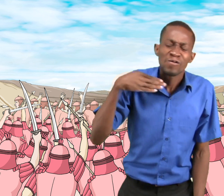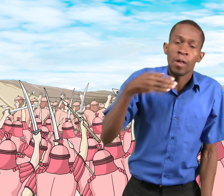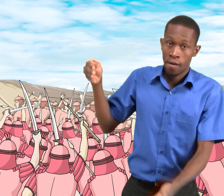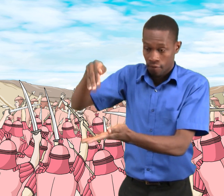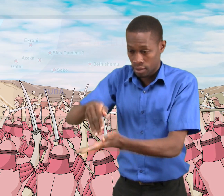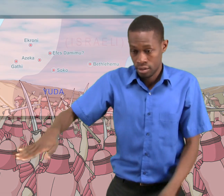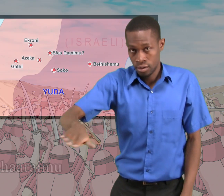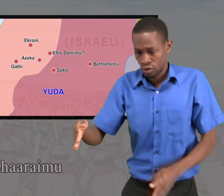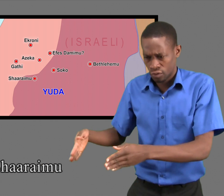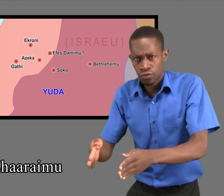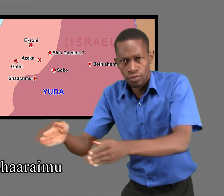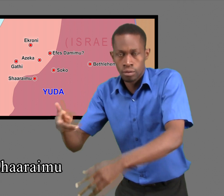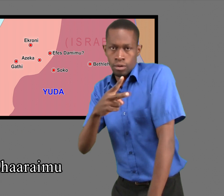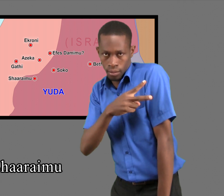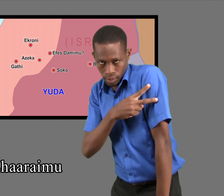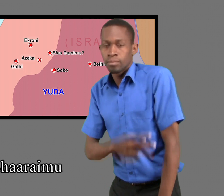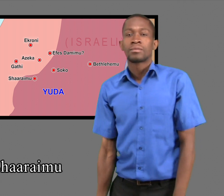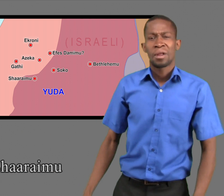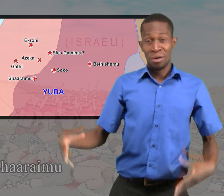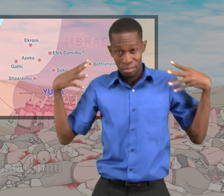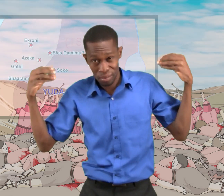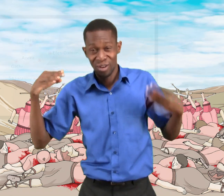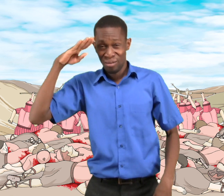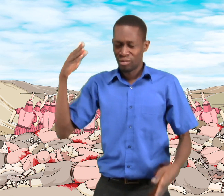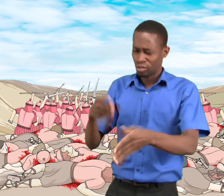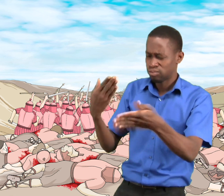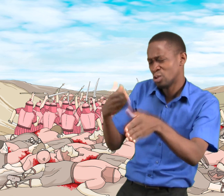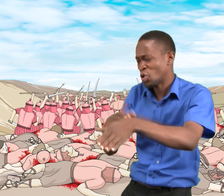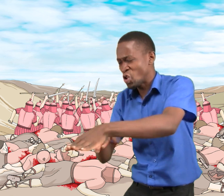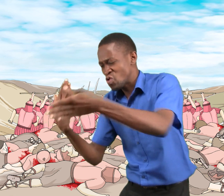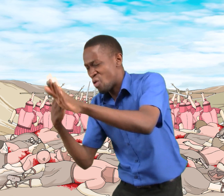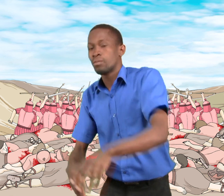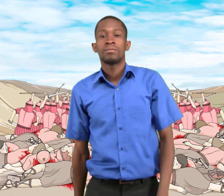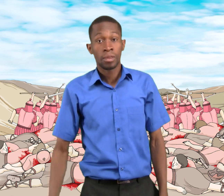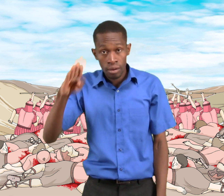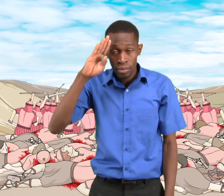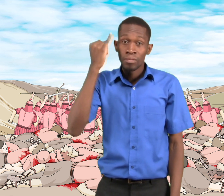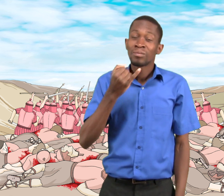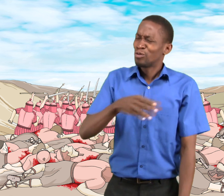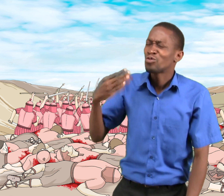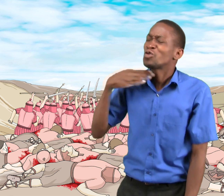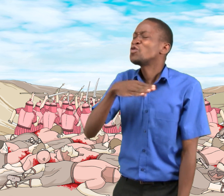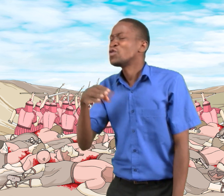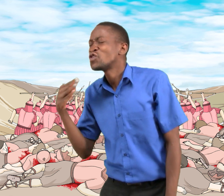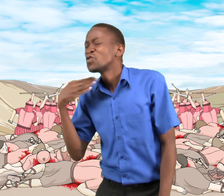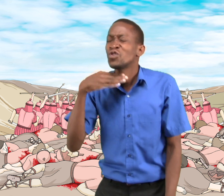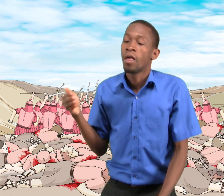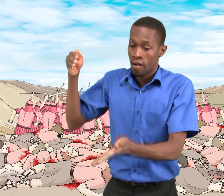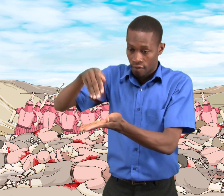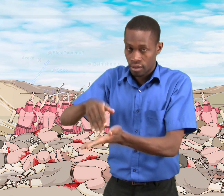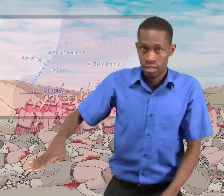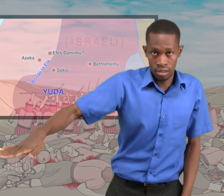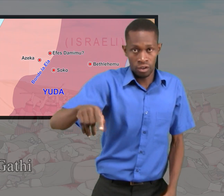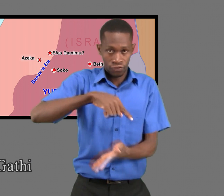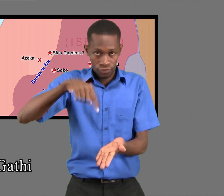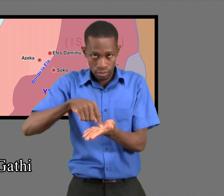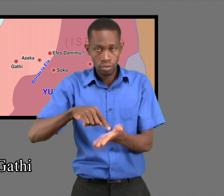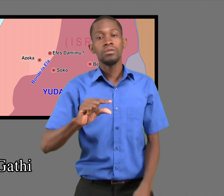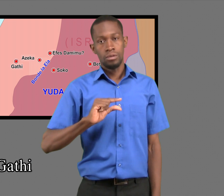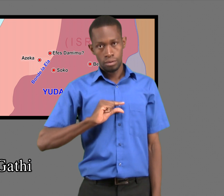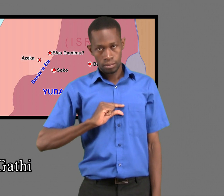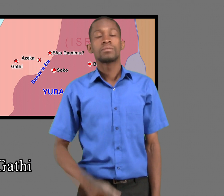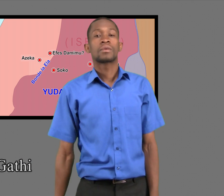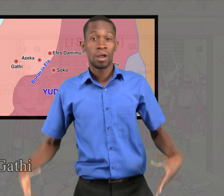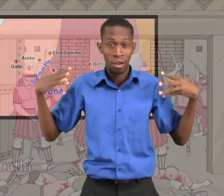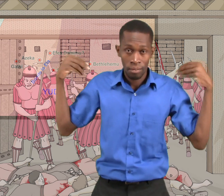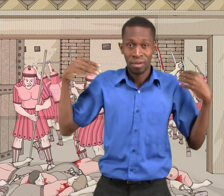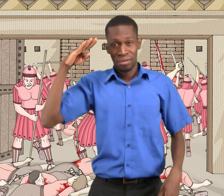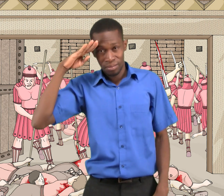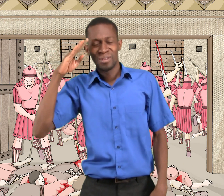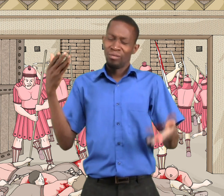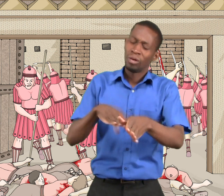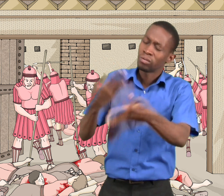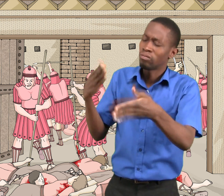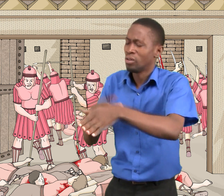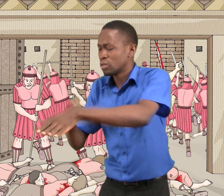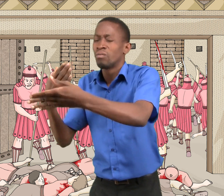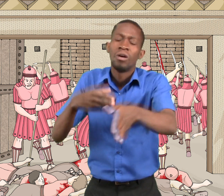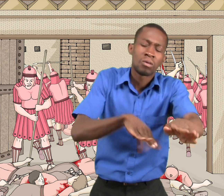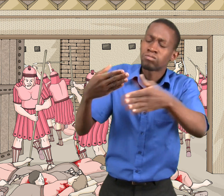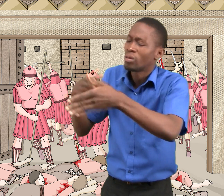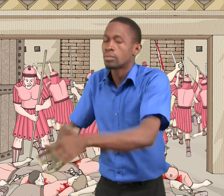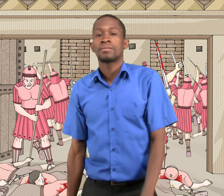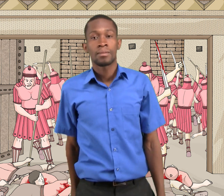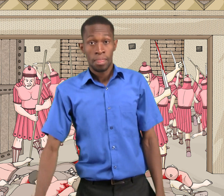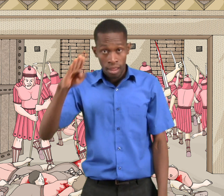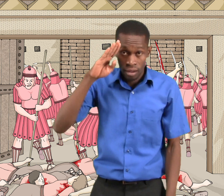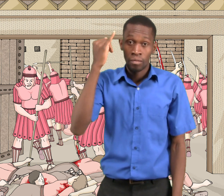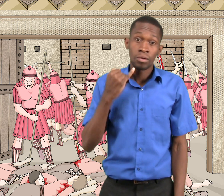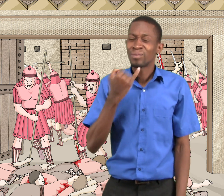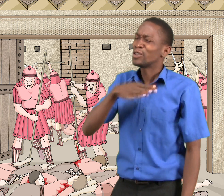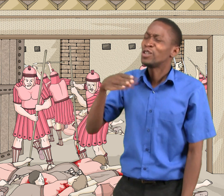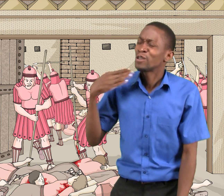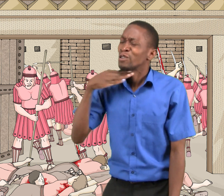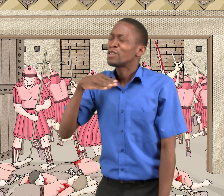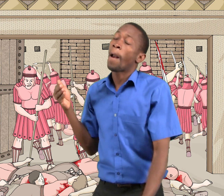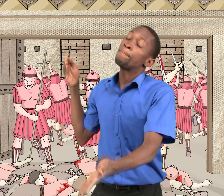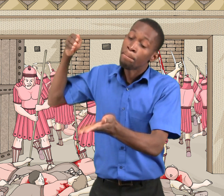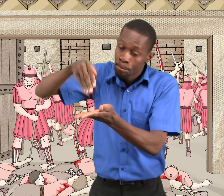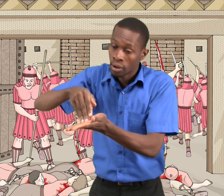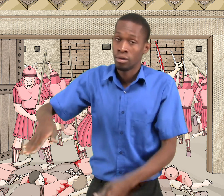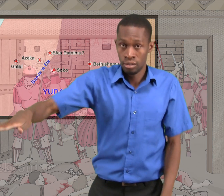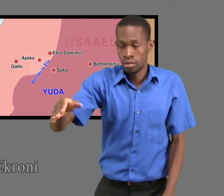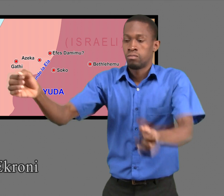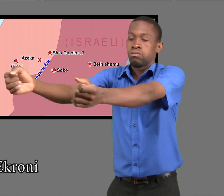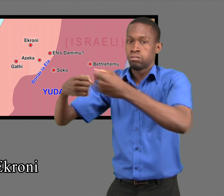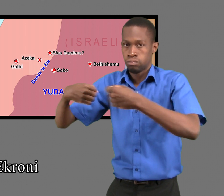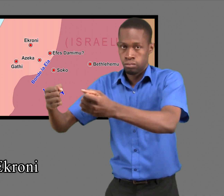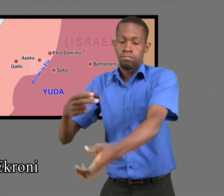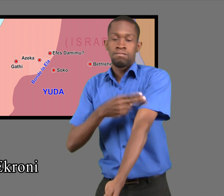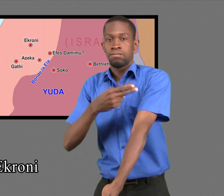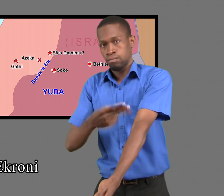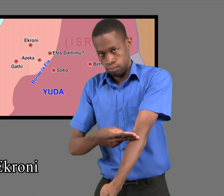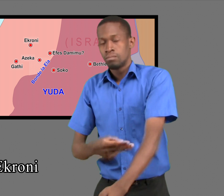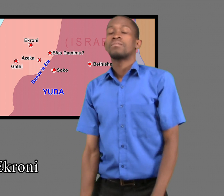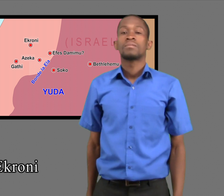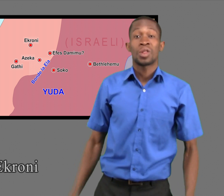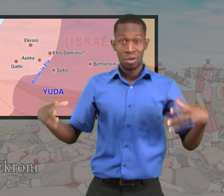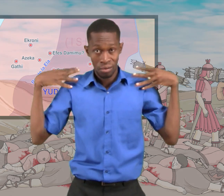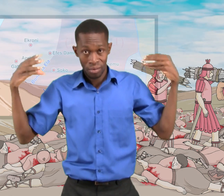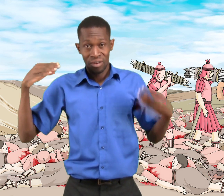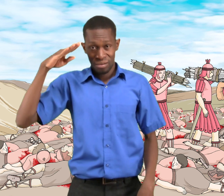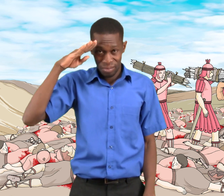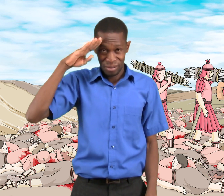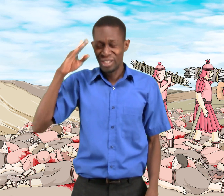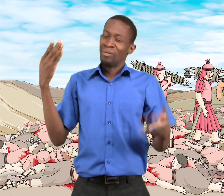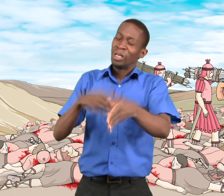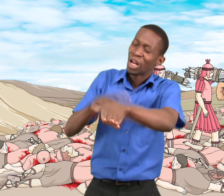And the bodies of the Philistines were strewn along the Shaaraim road to Gath and Ekron.